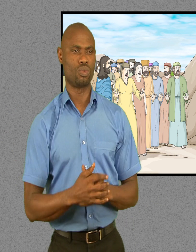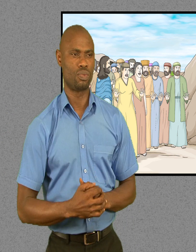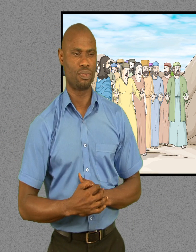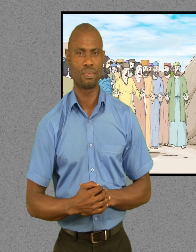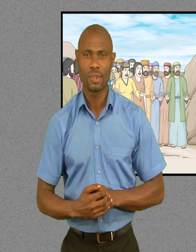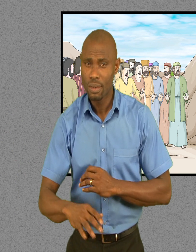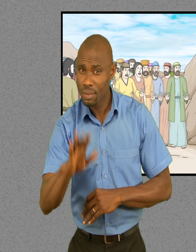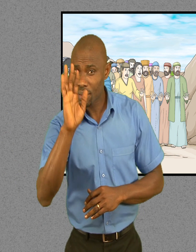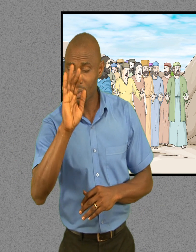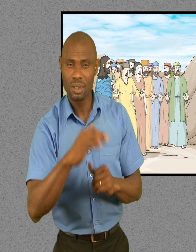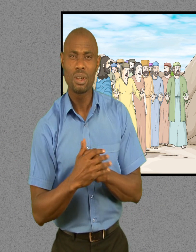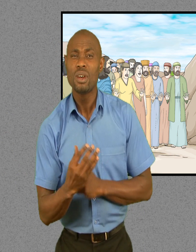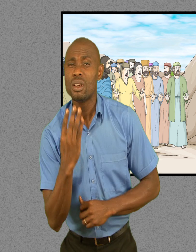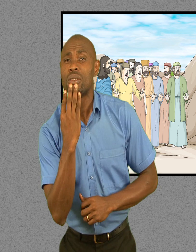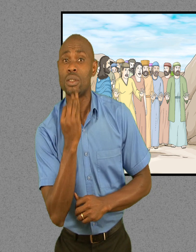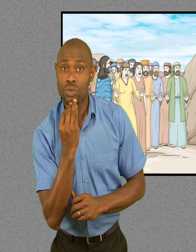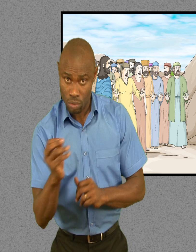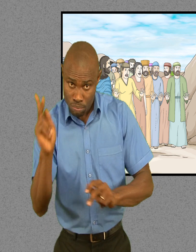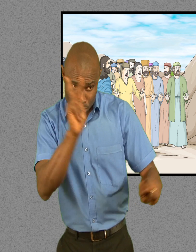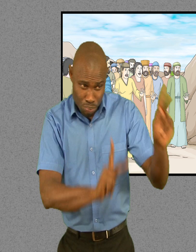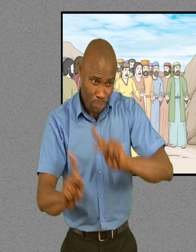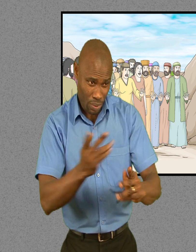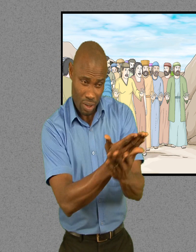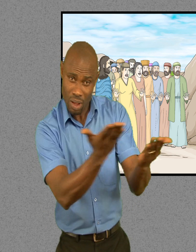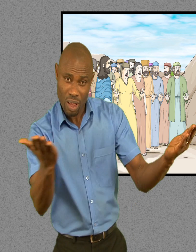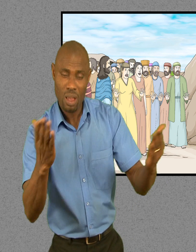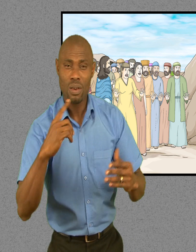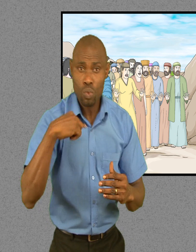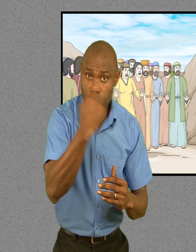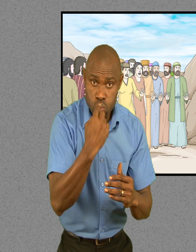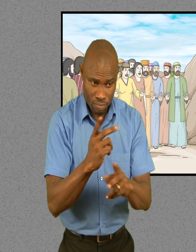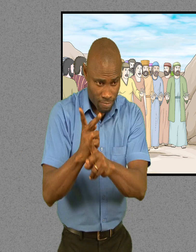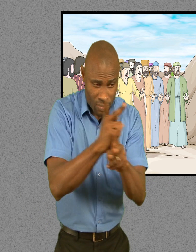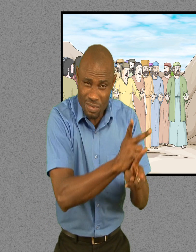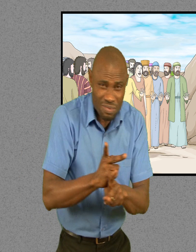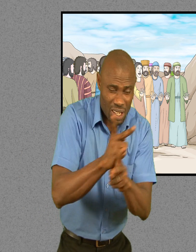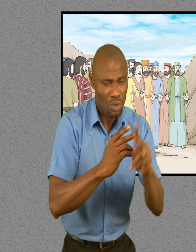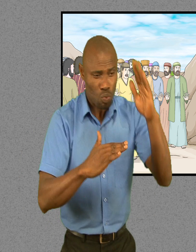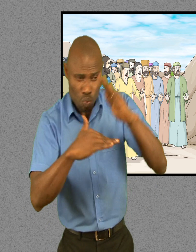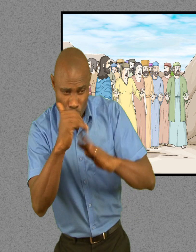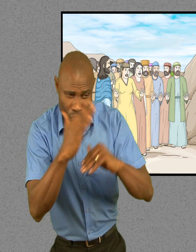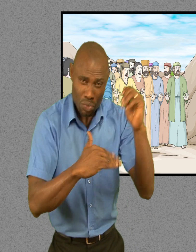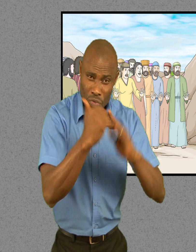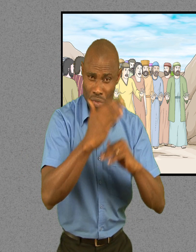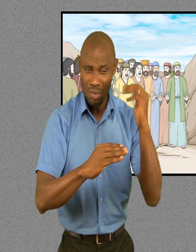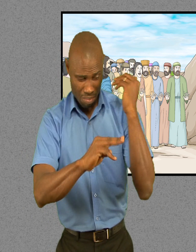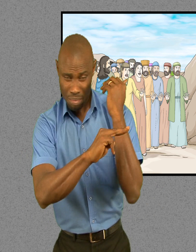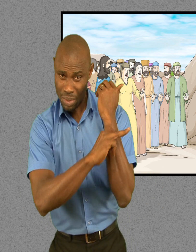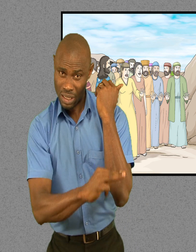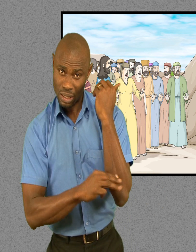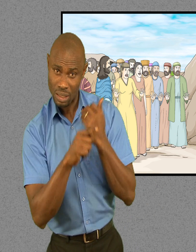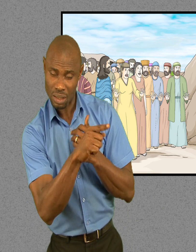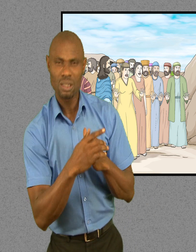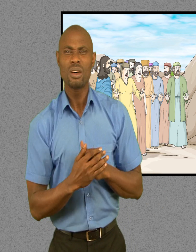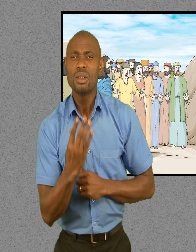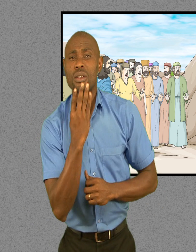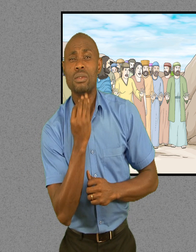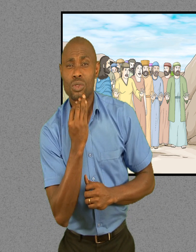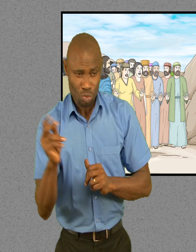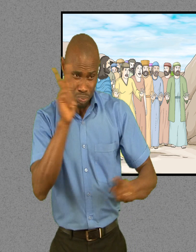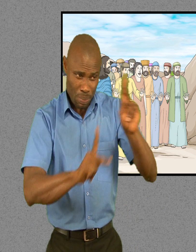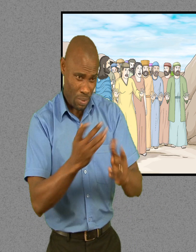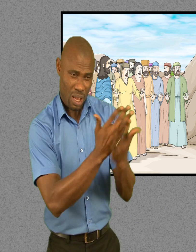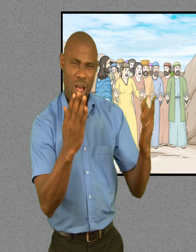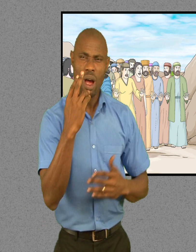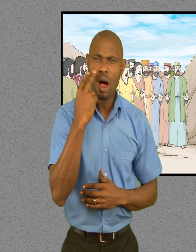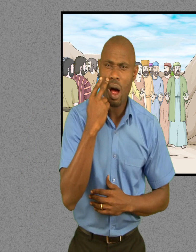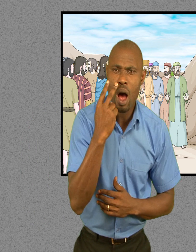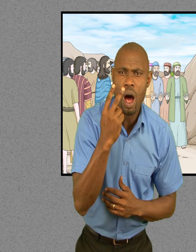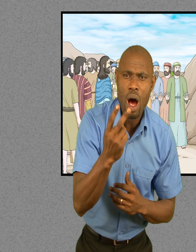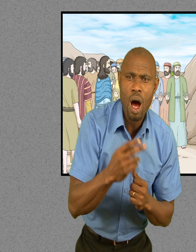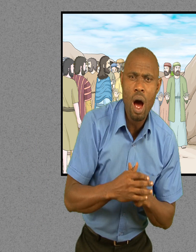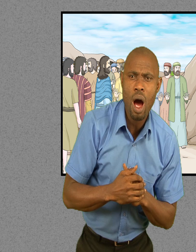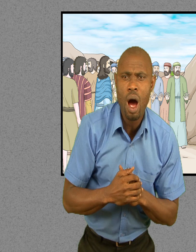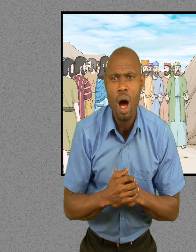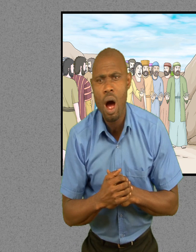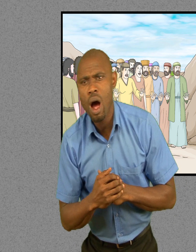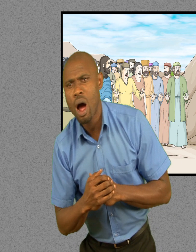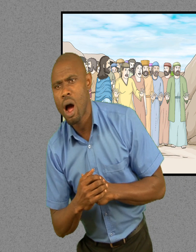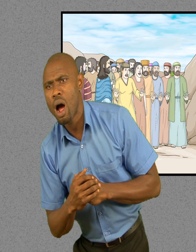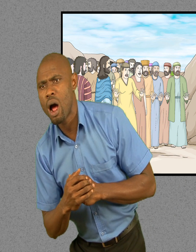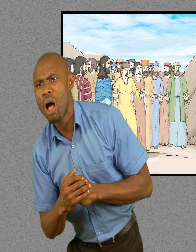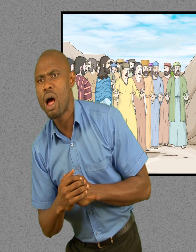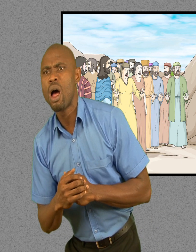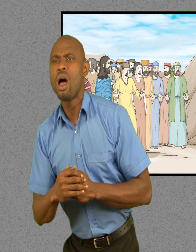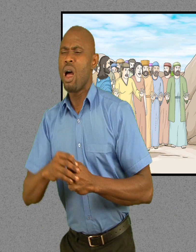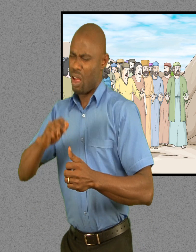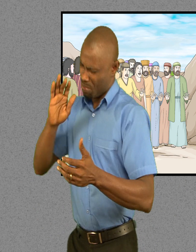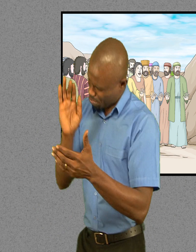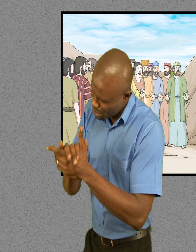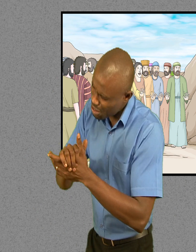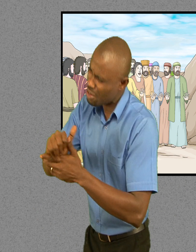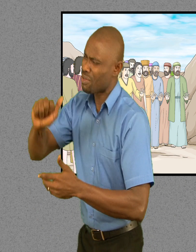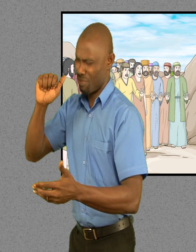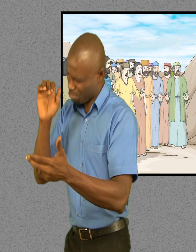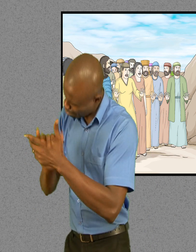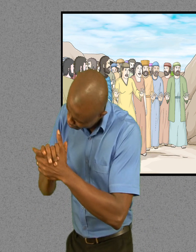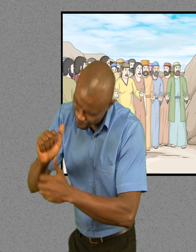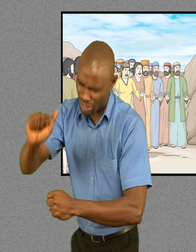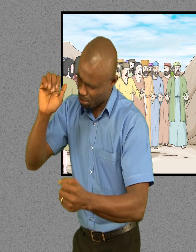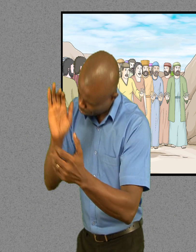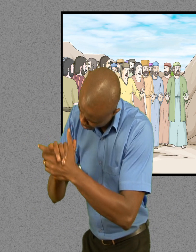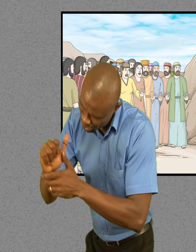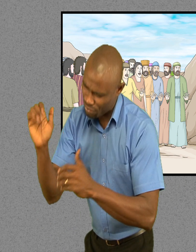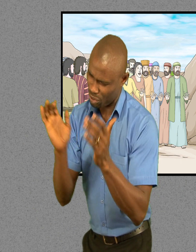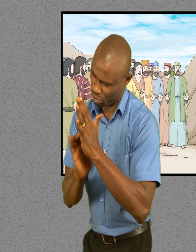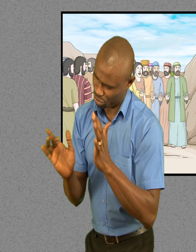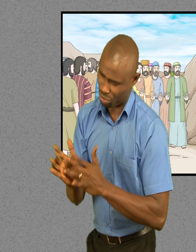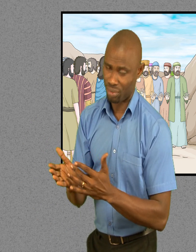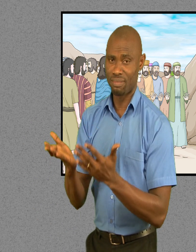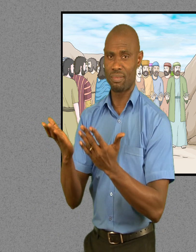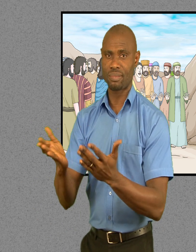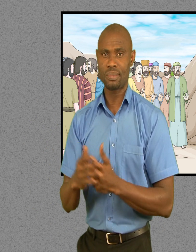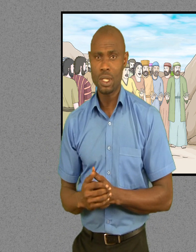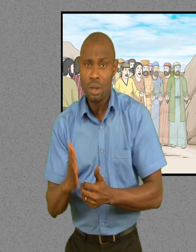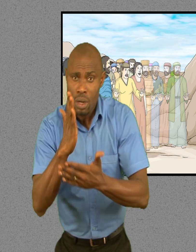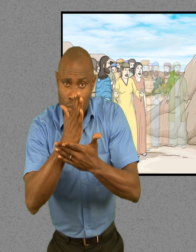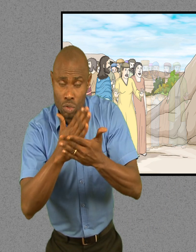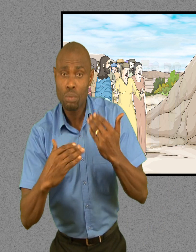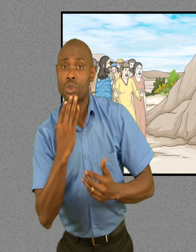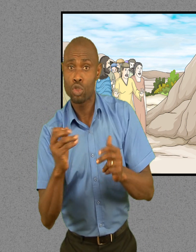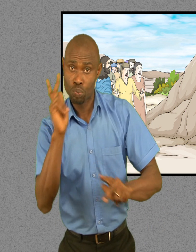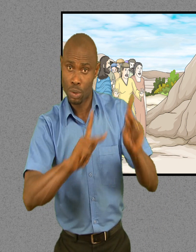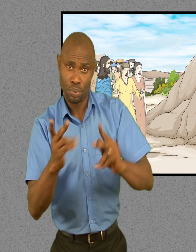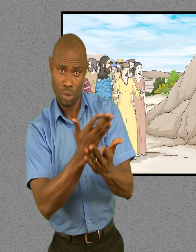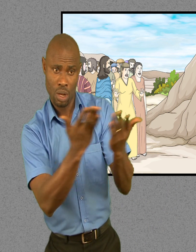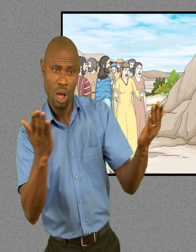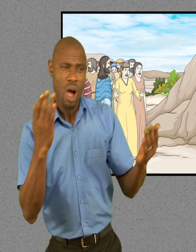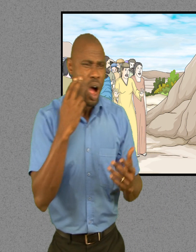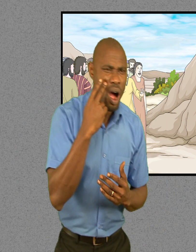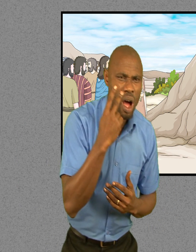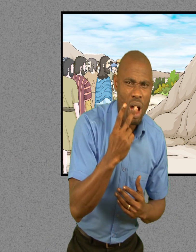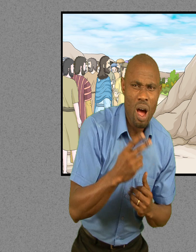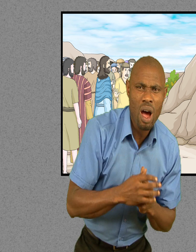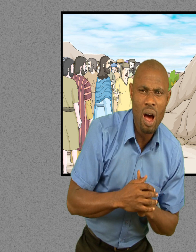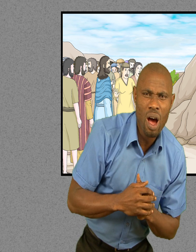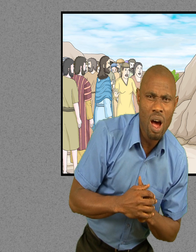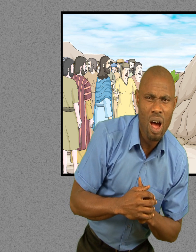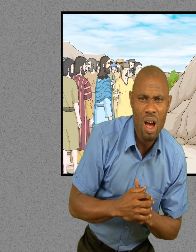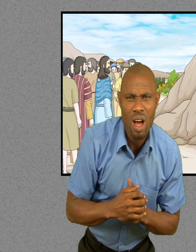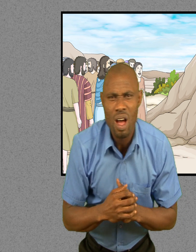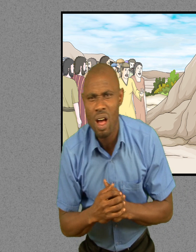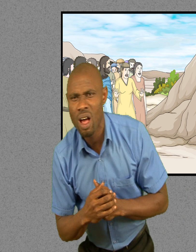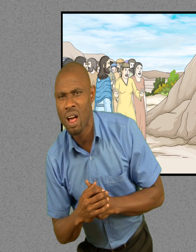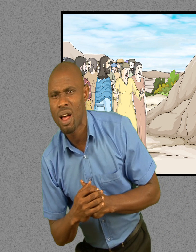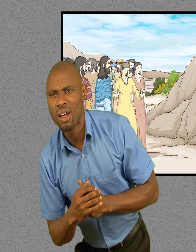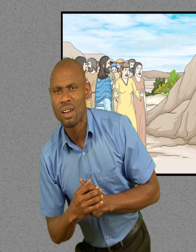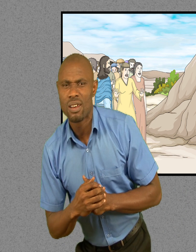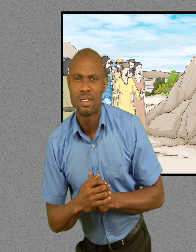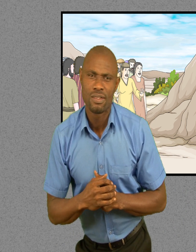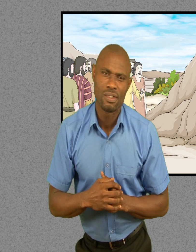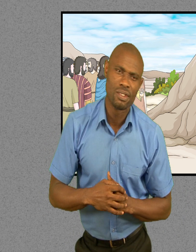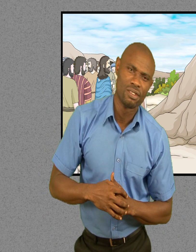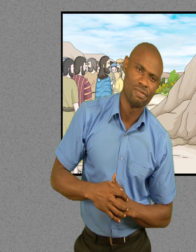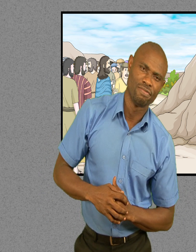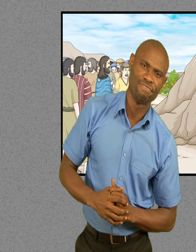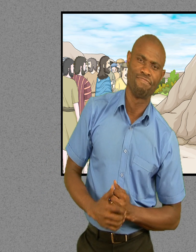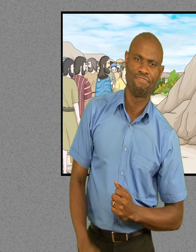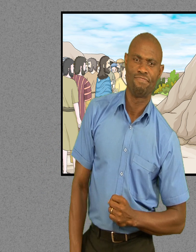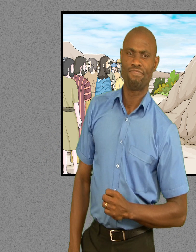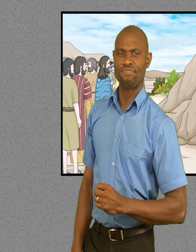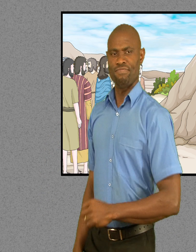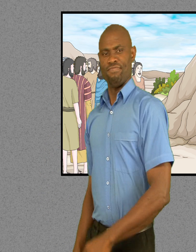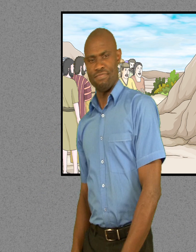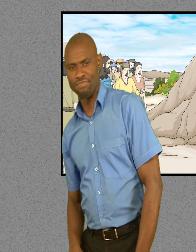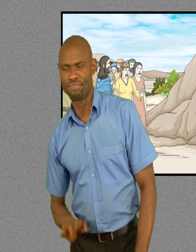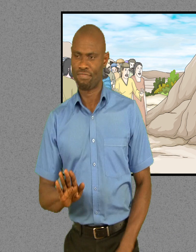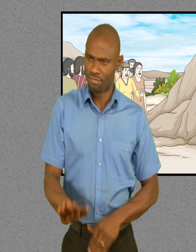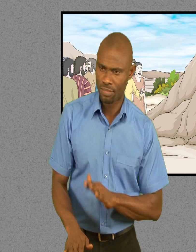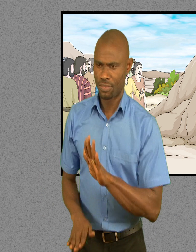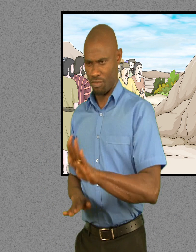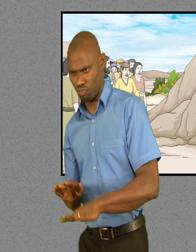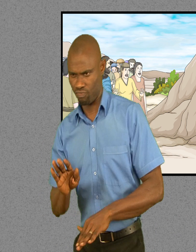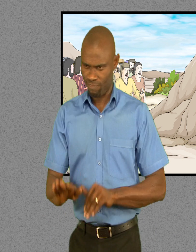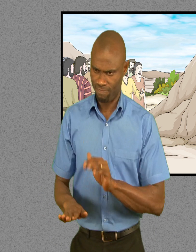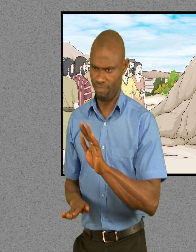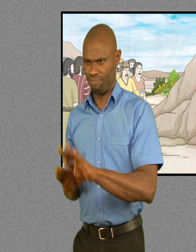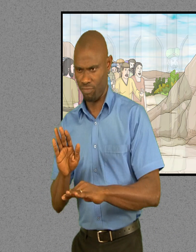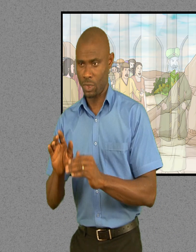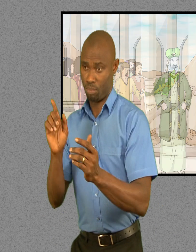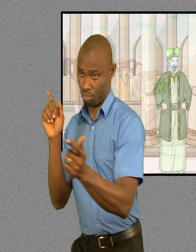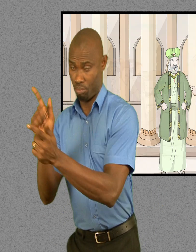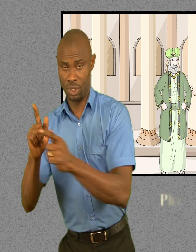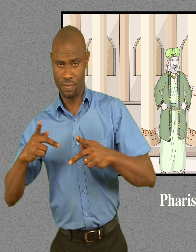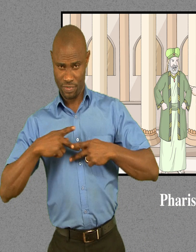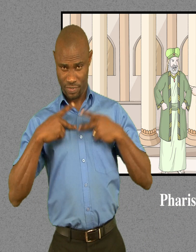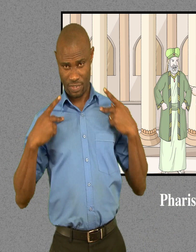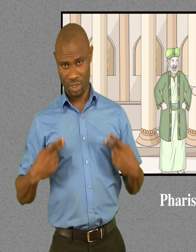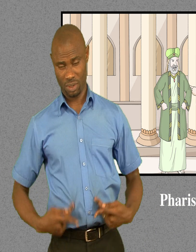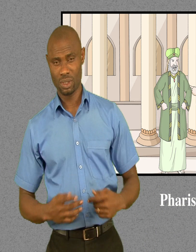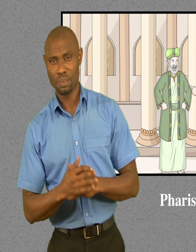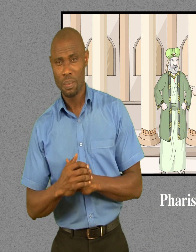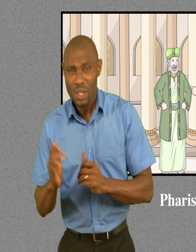Therefore many of the Jews who had come to Mary, and had seen what Jesus did, believed in Him.